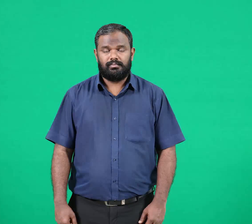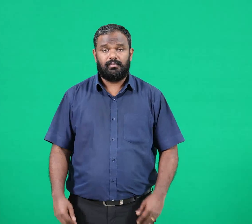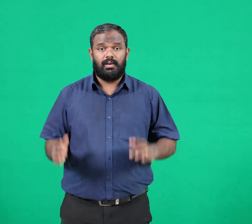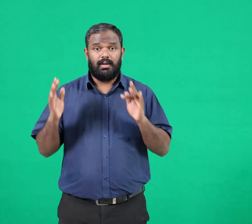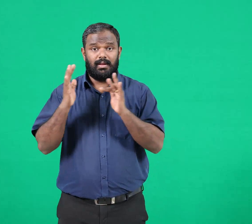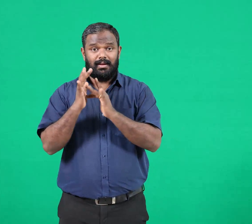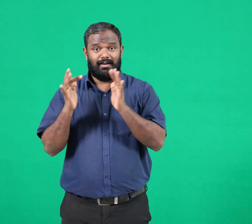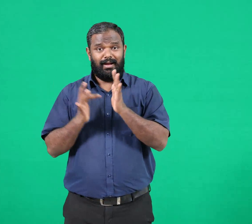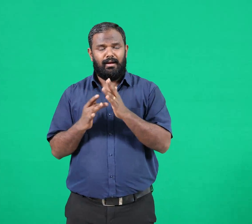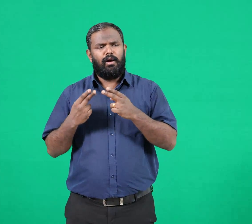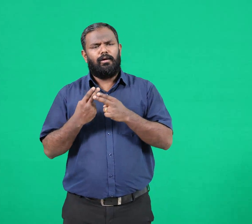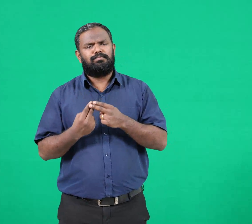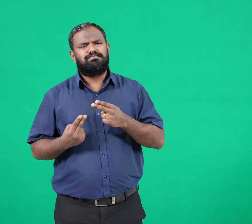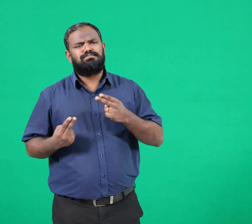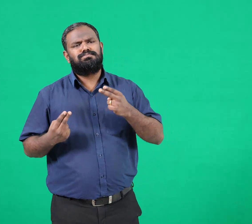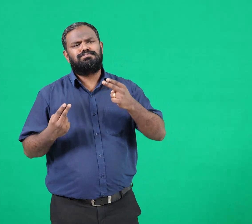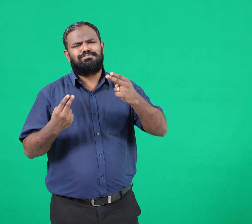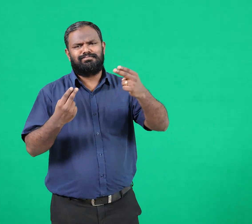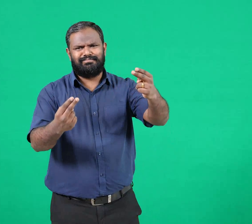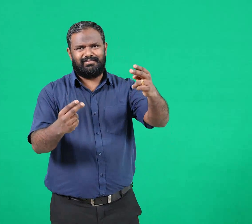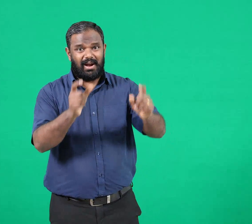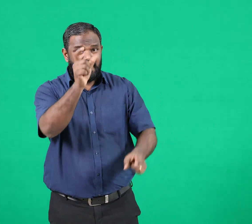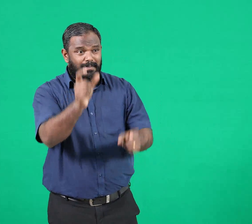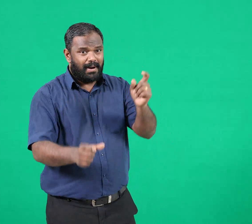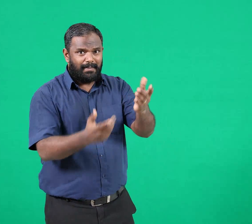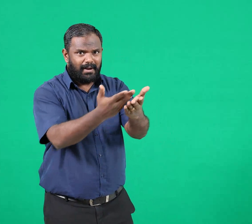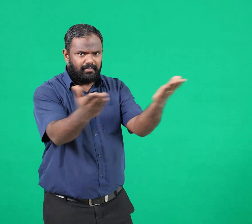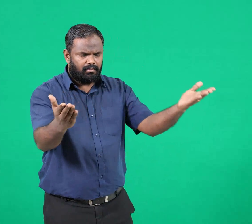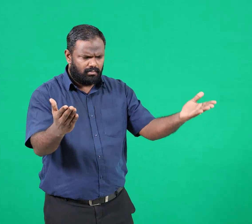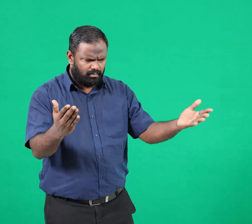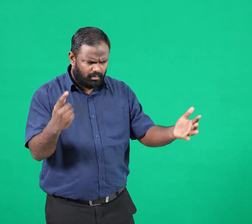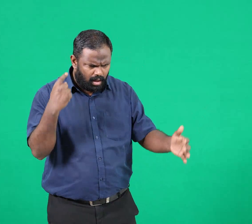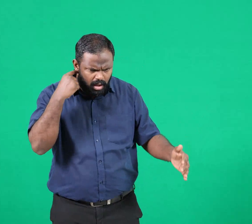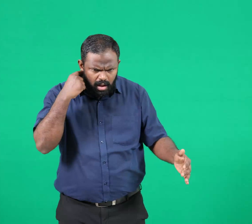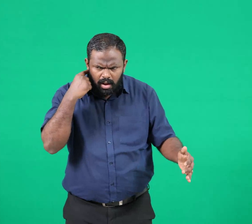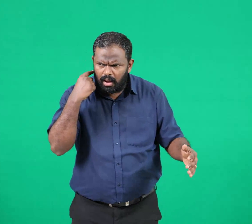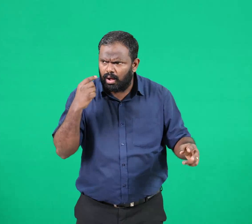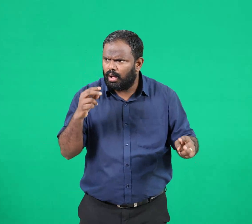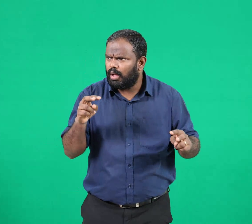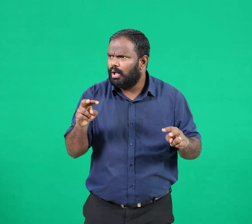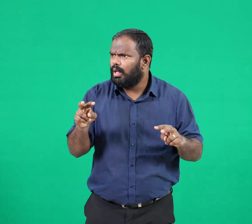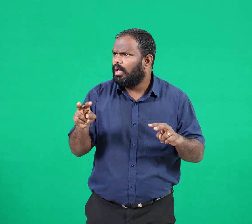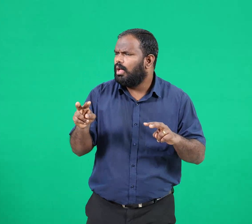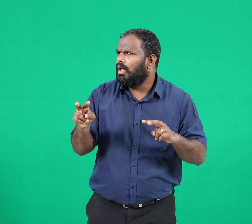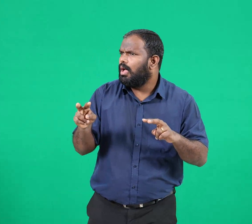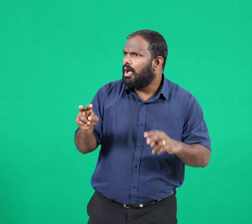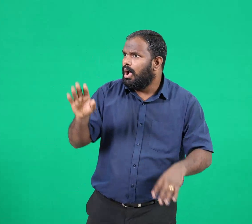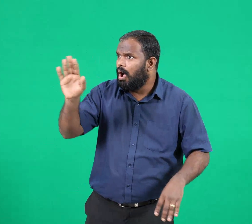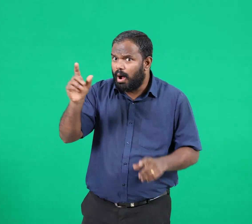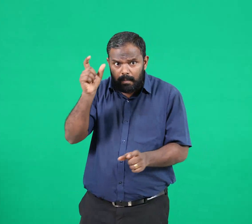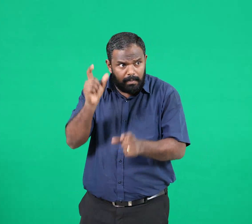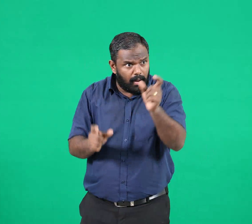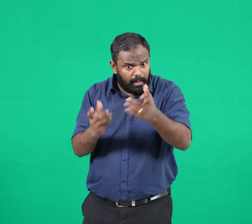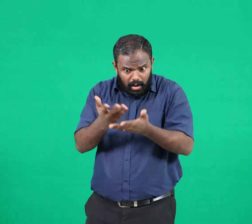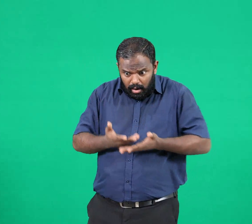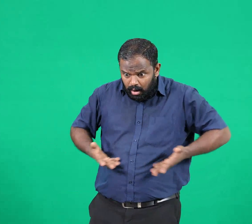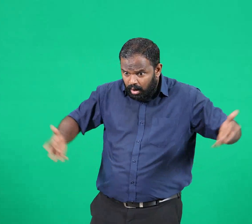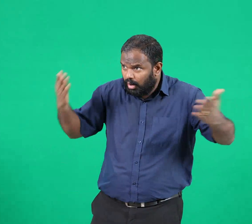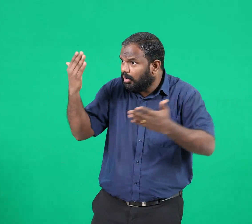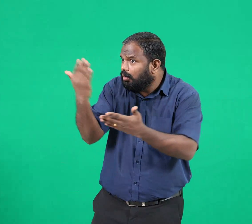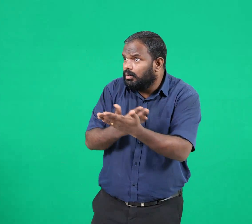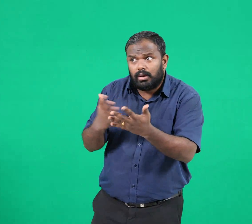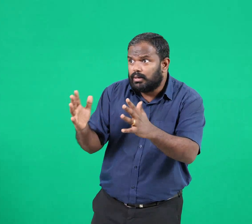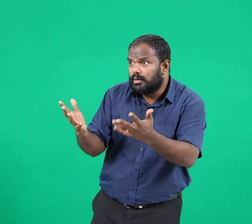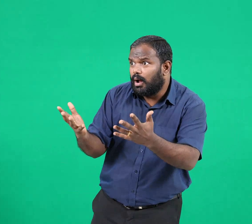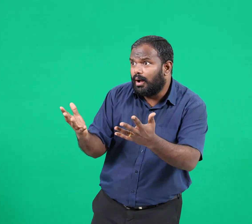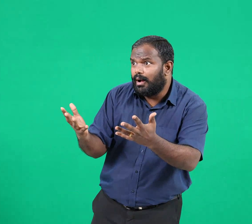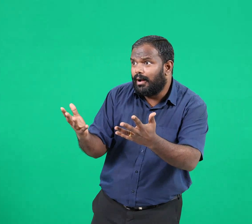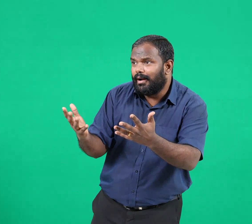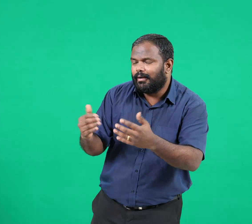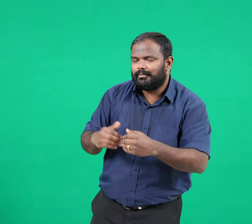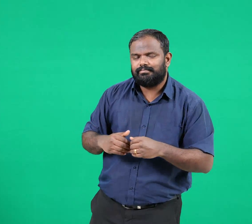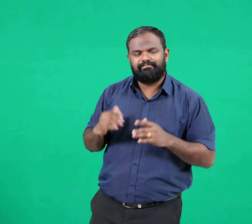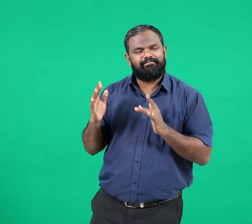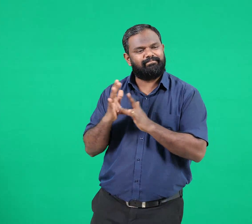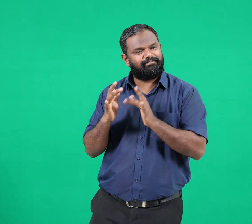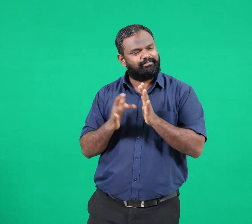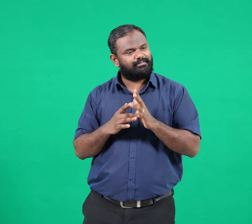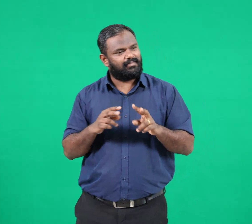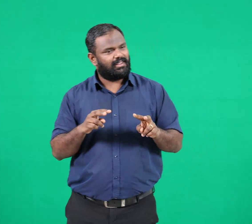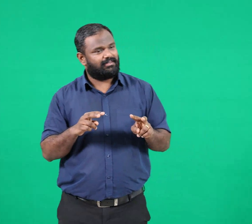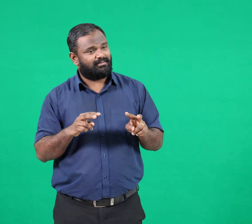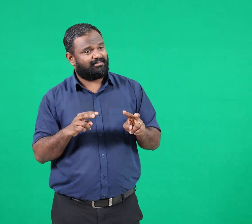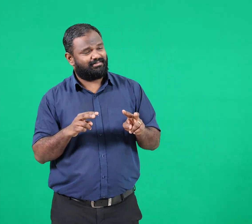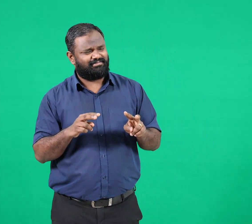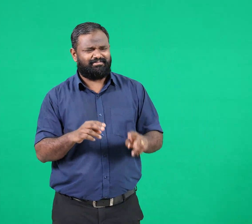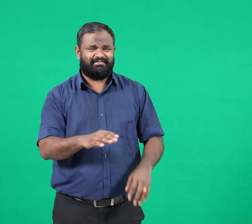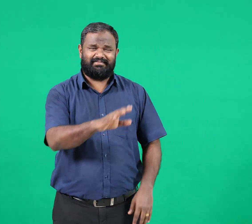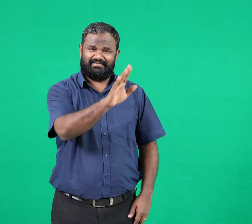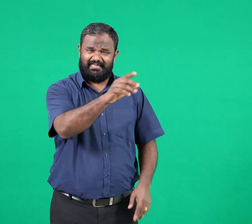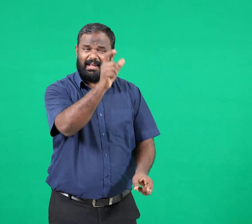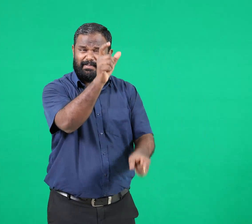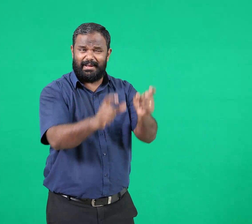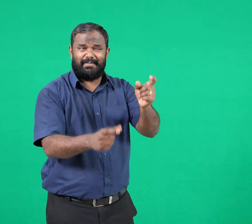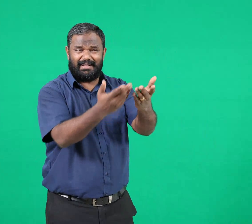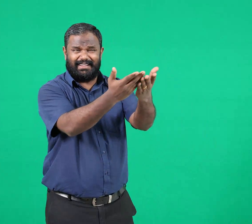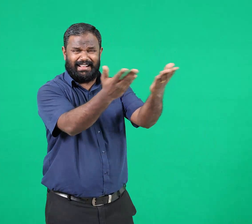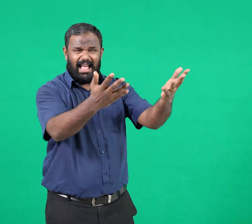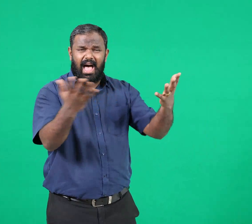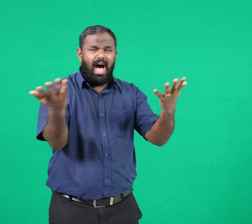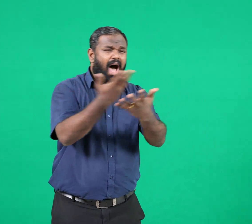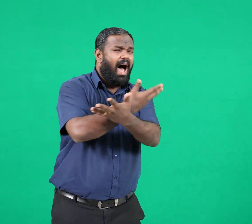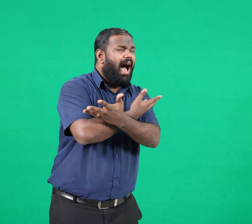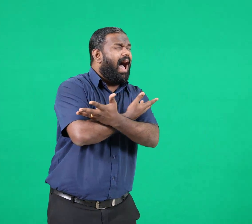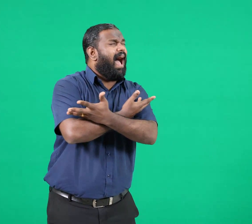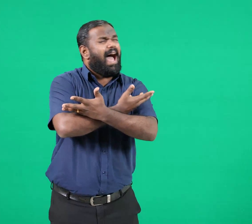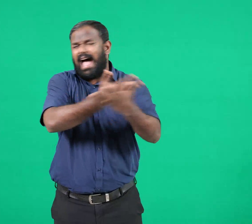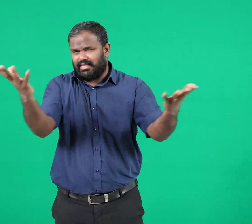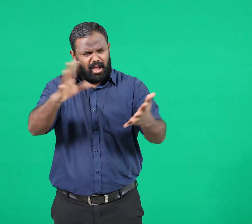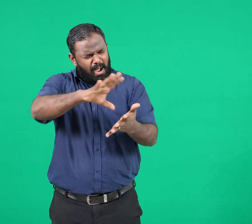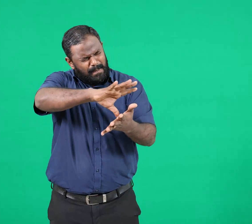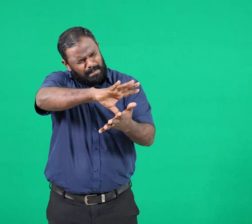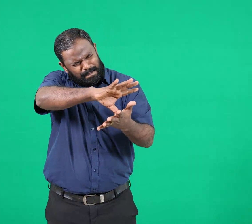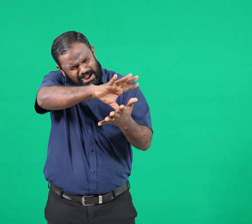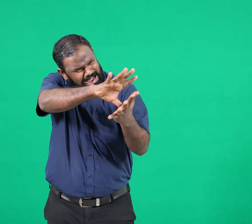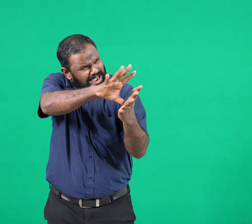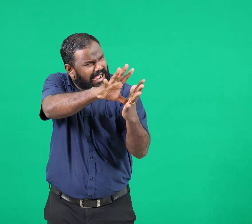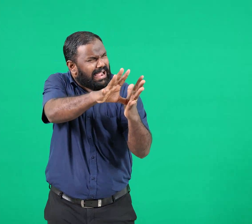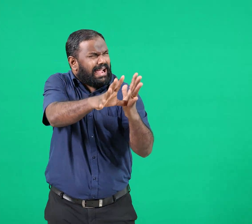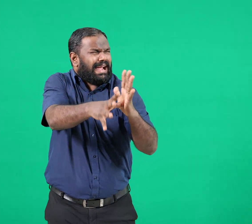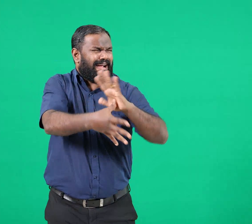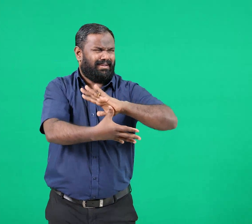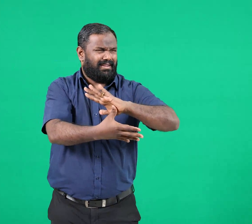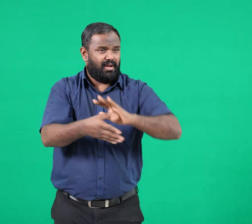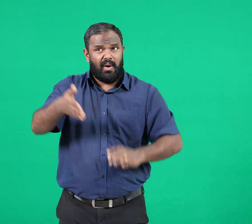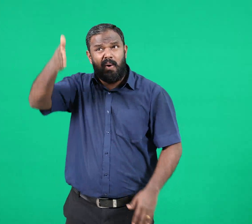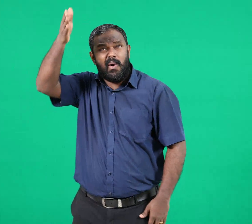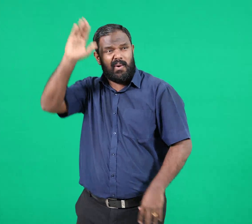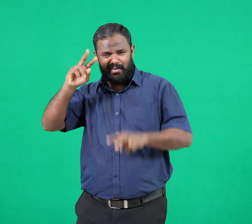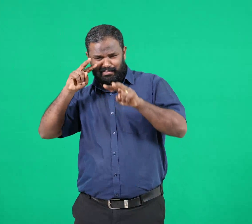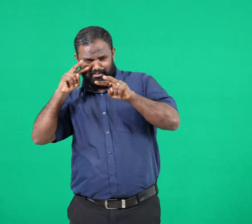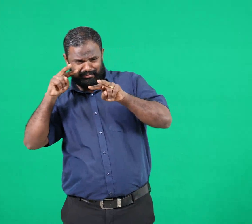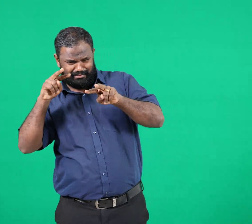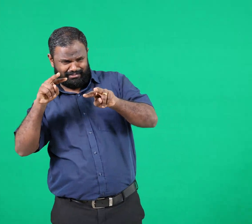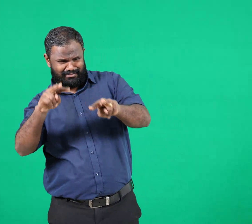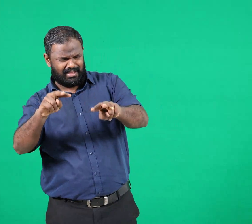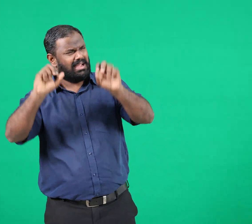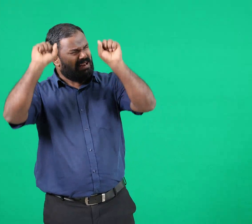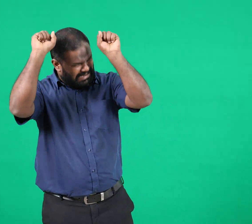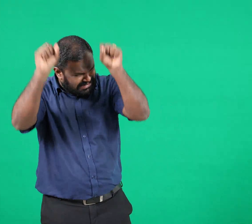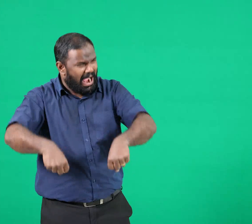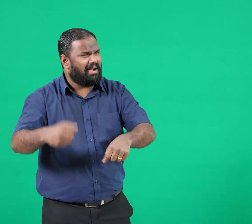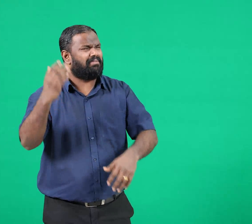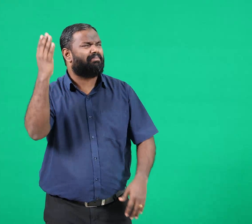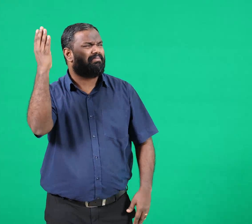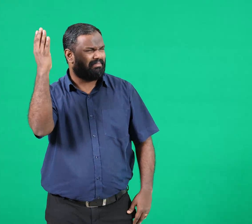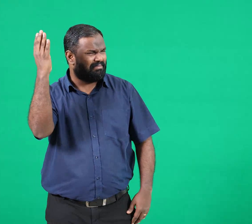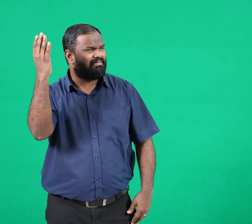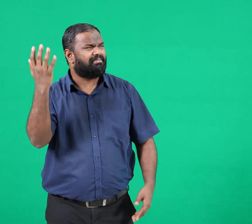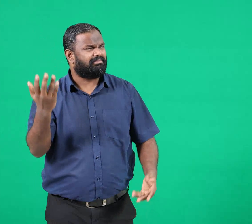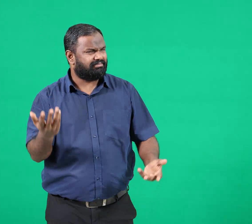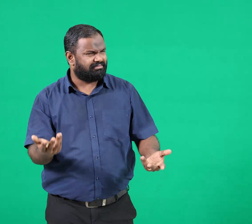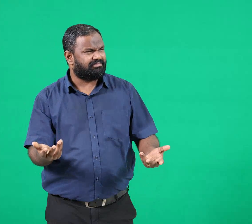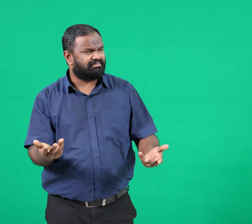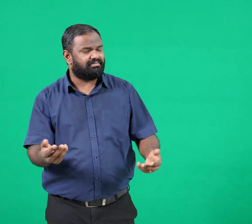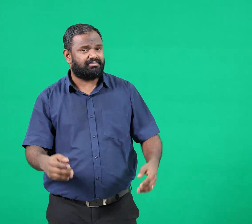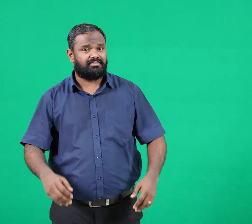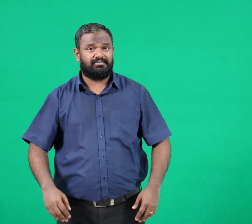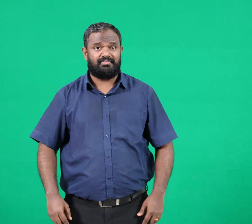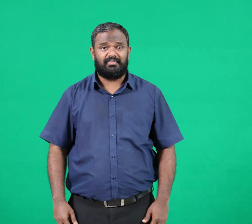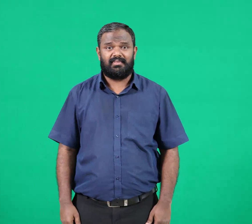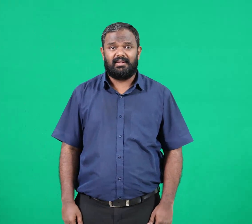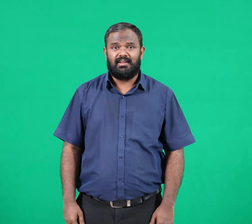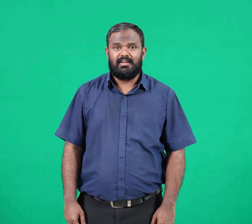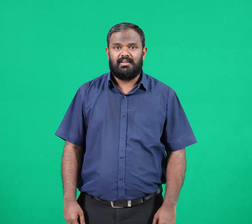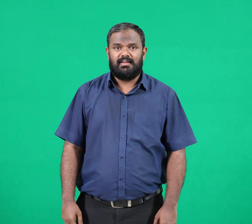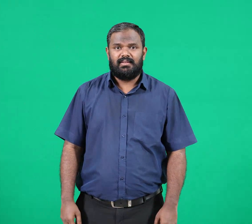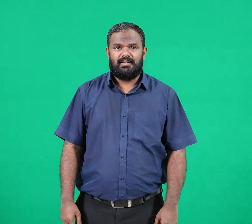Those who heard this asked, "Who then can be saved?" But Jesus said, "What is impossible with man is possible with God."